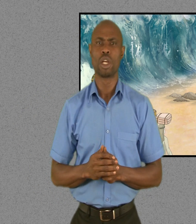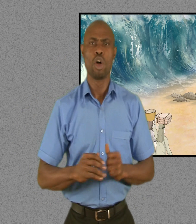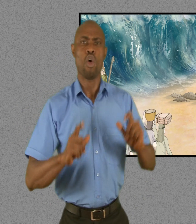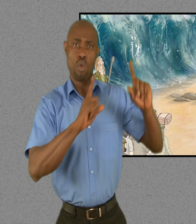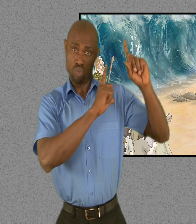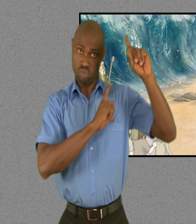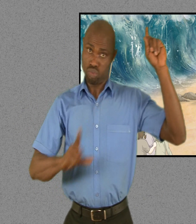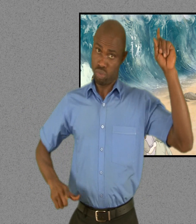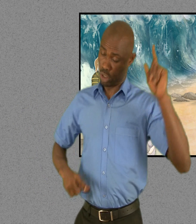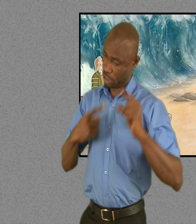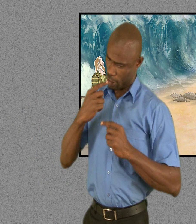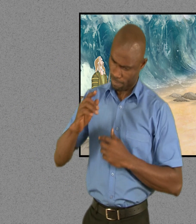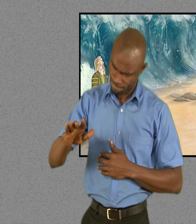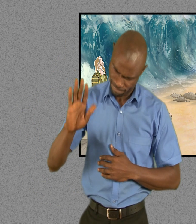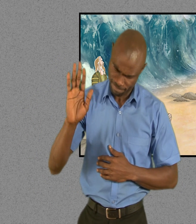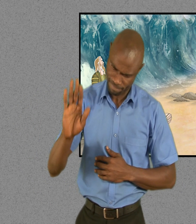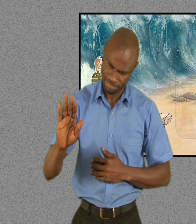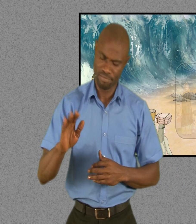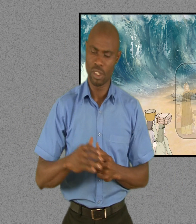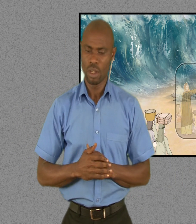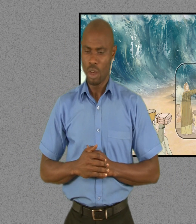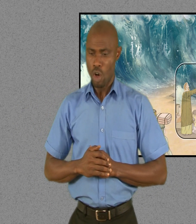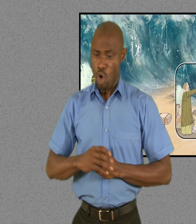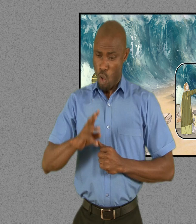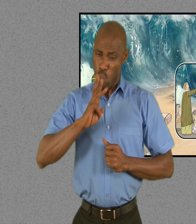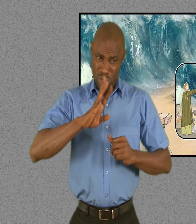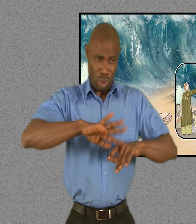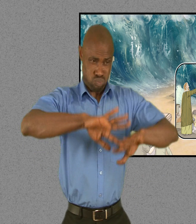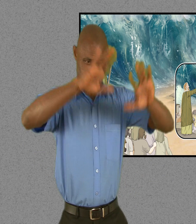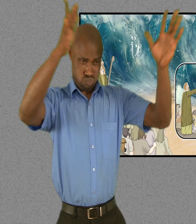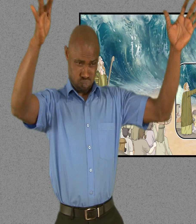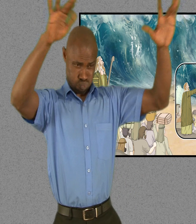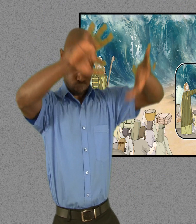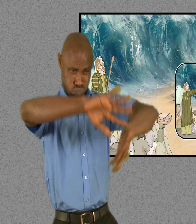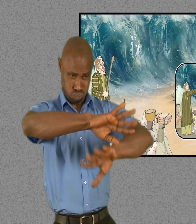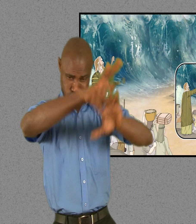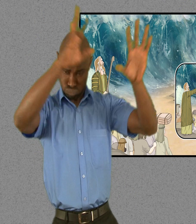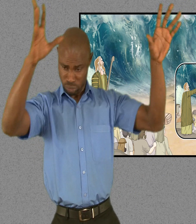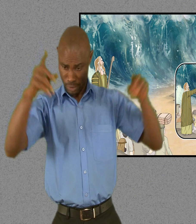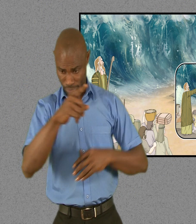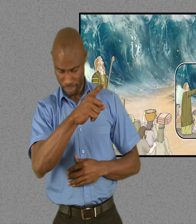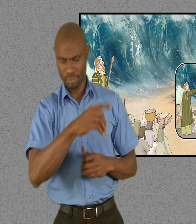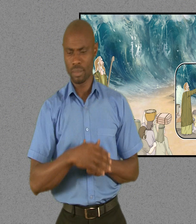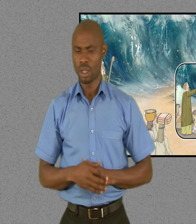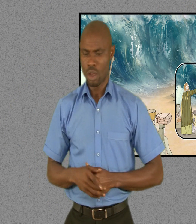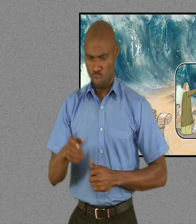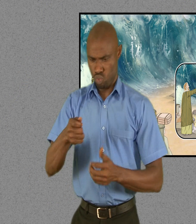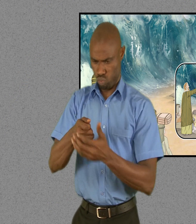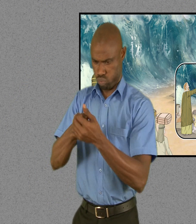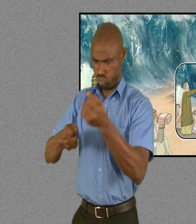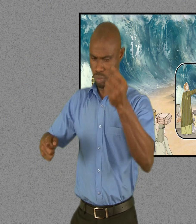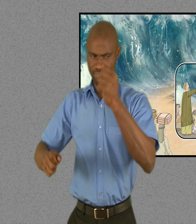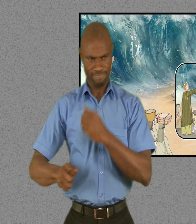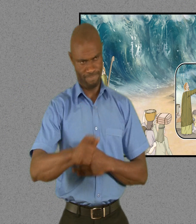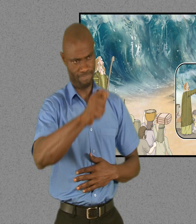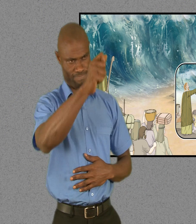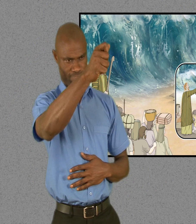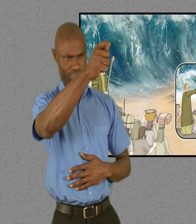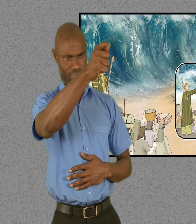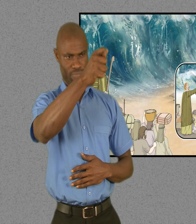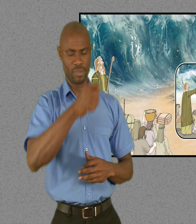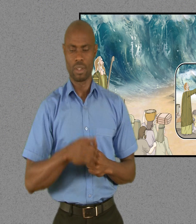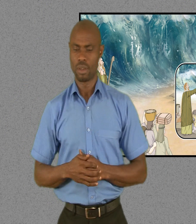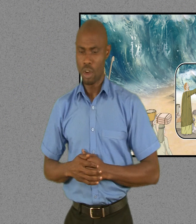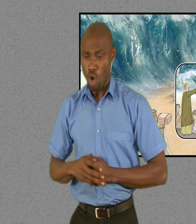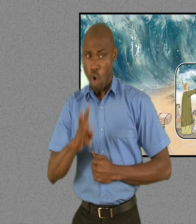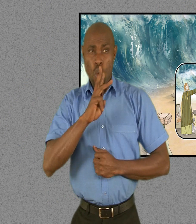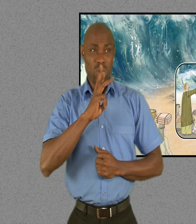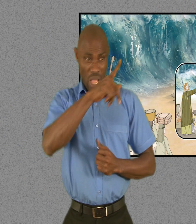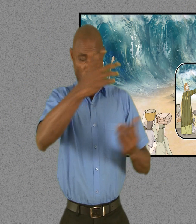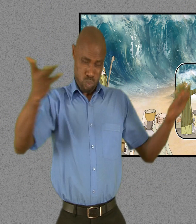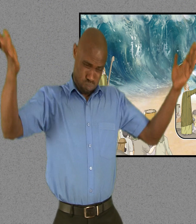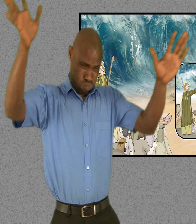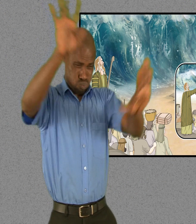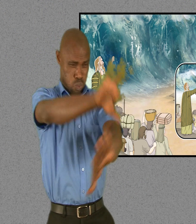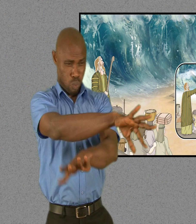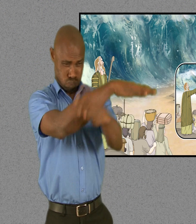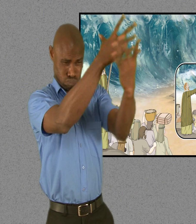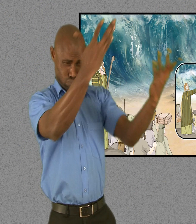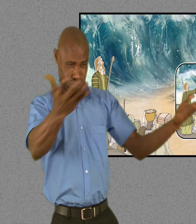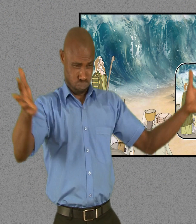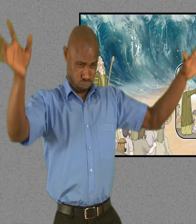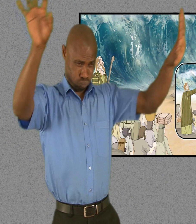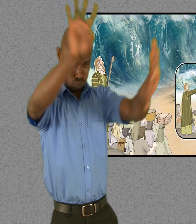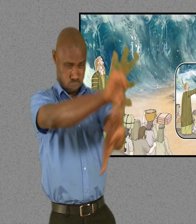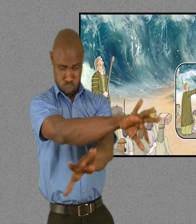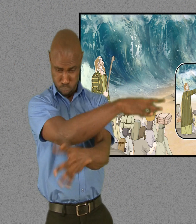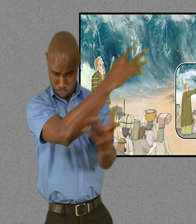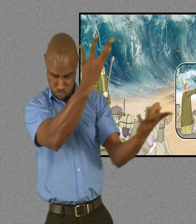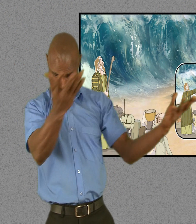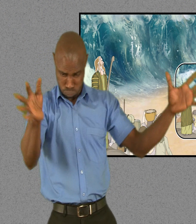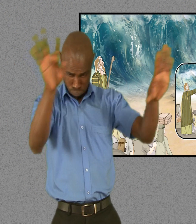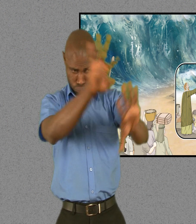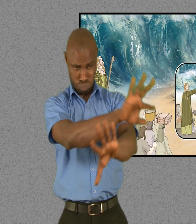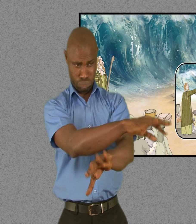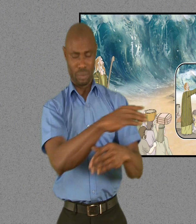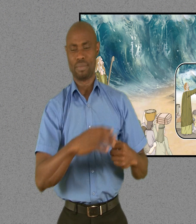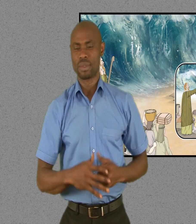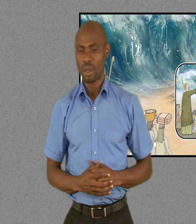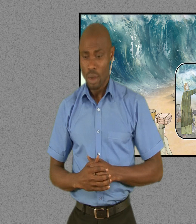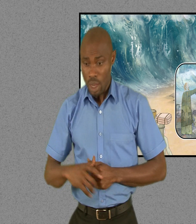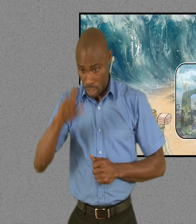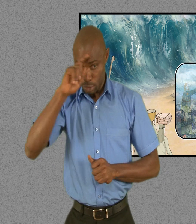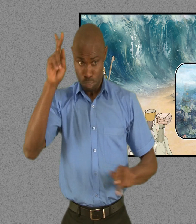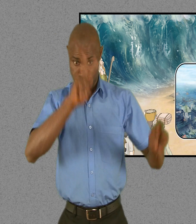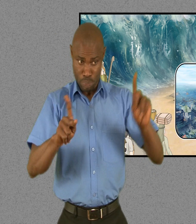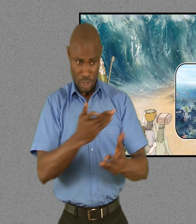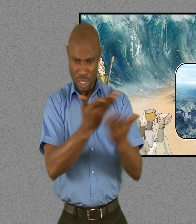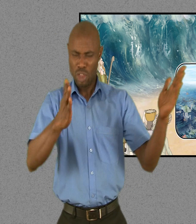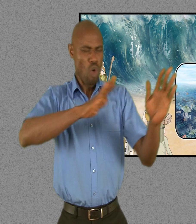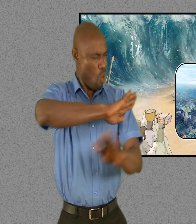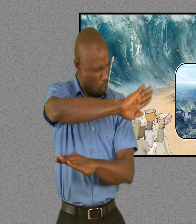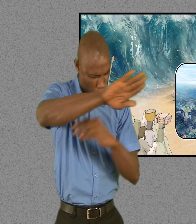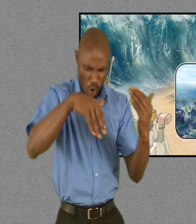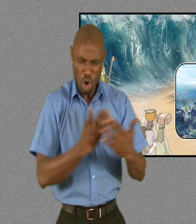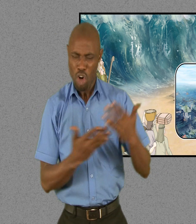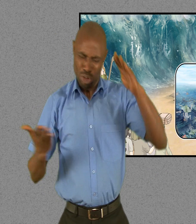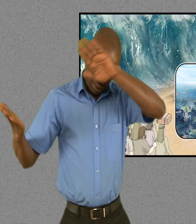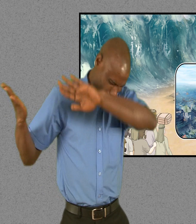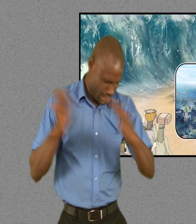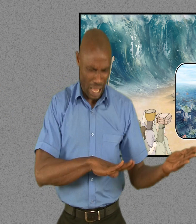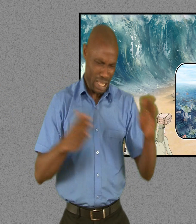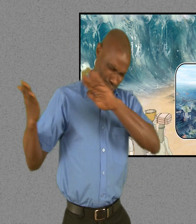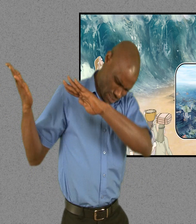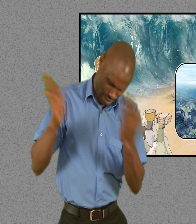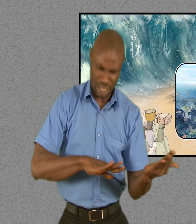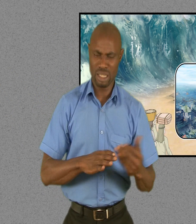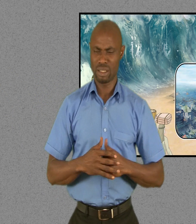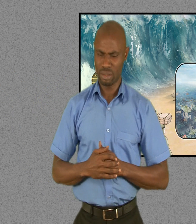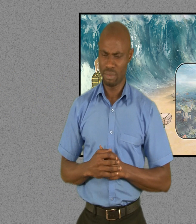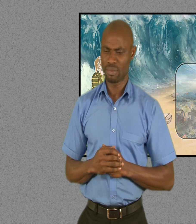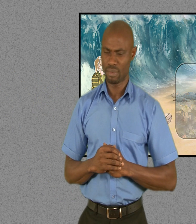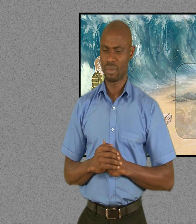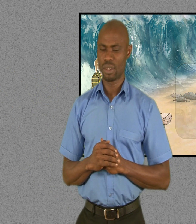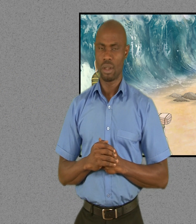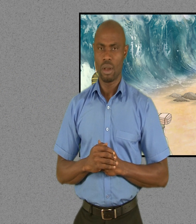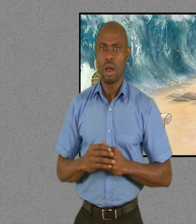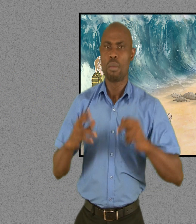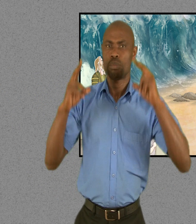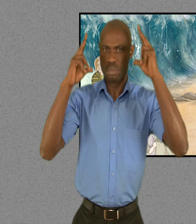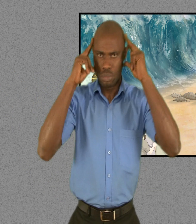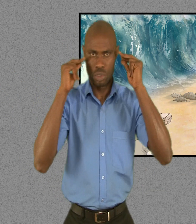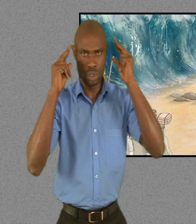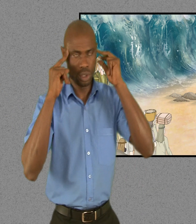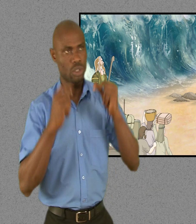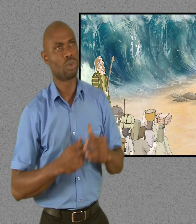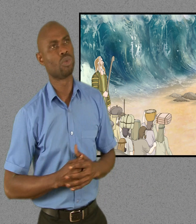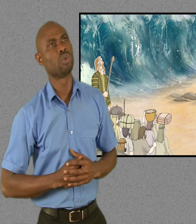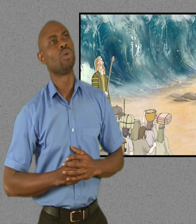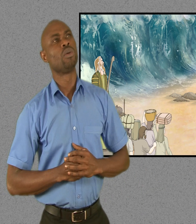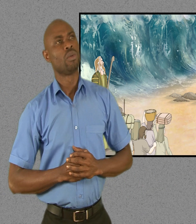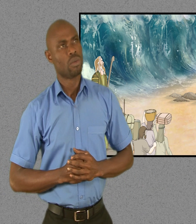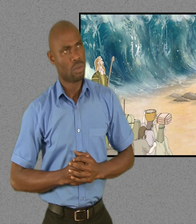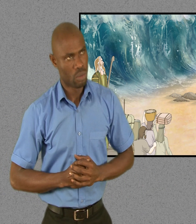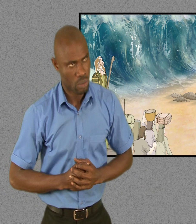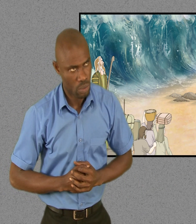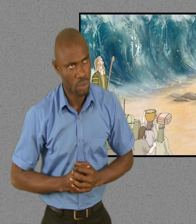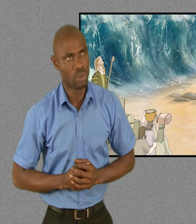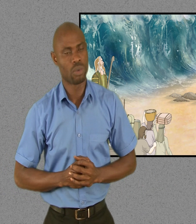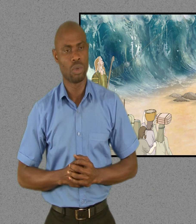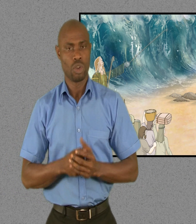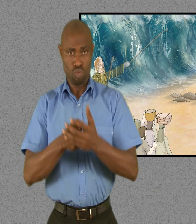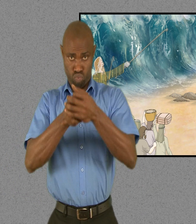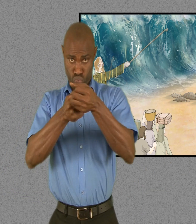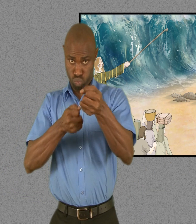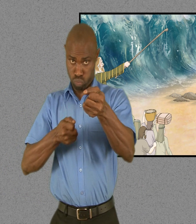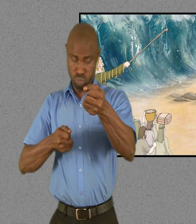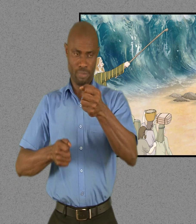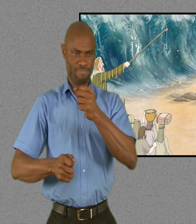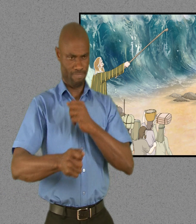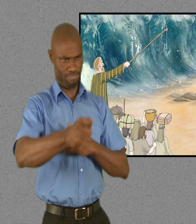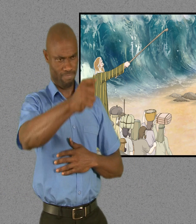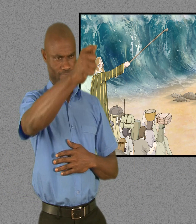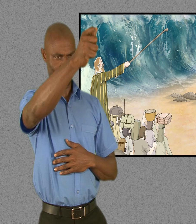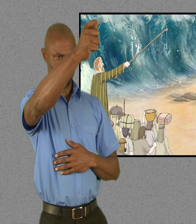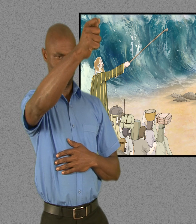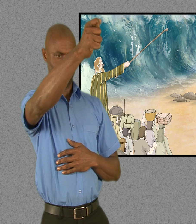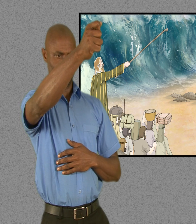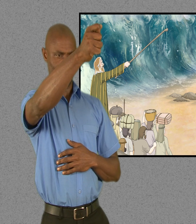Then the LORD said to Moses, “Stretch out your hand over the sea, so that the waters may flow back over the Egyptians and their chariots and horsemen.”